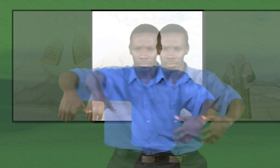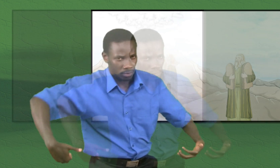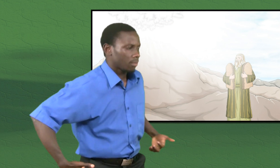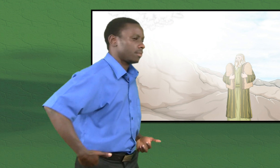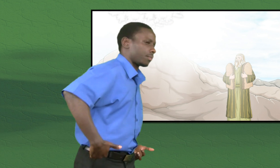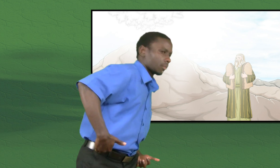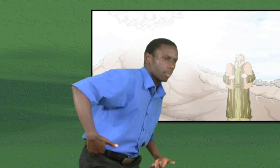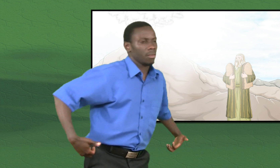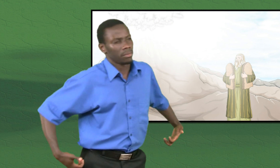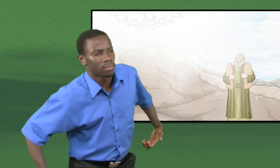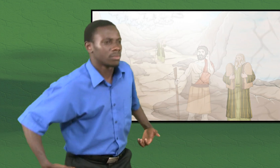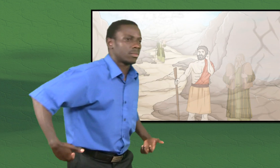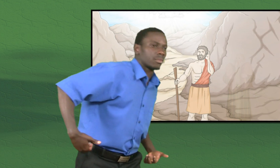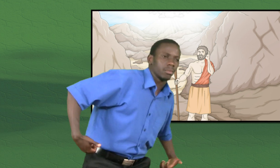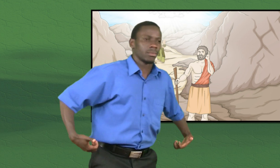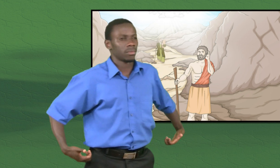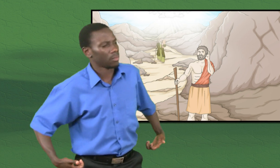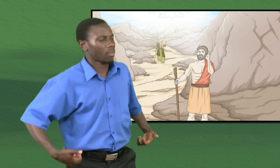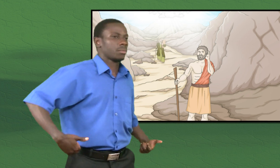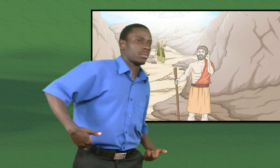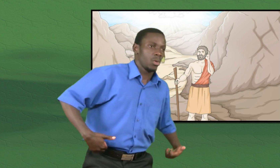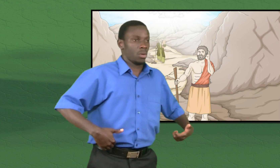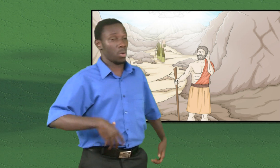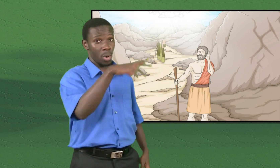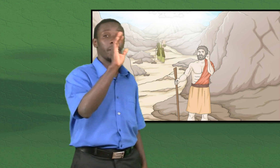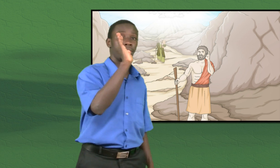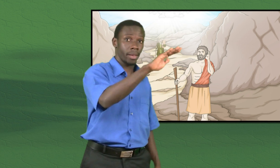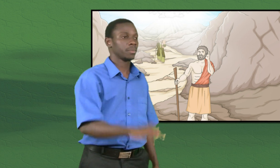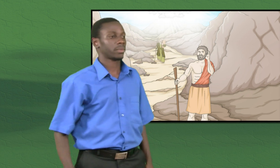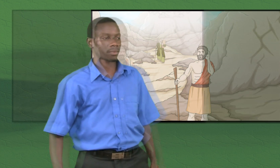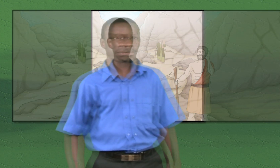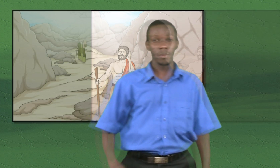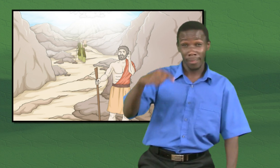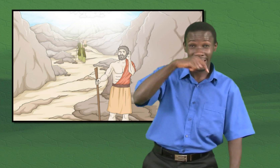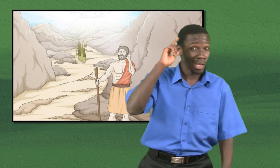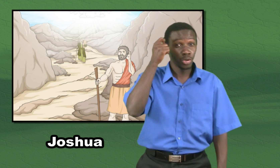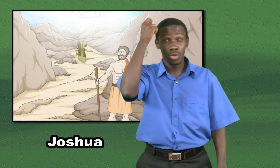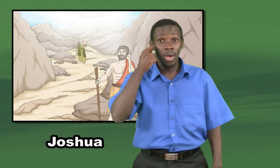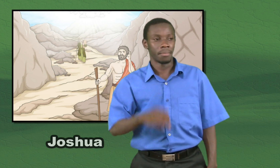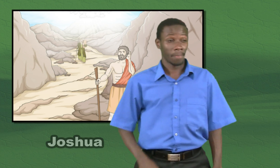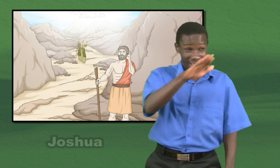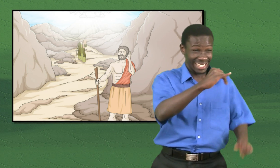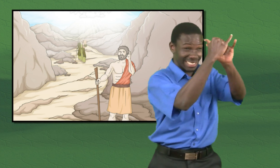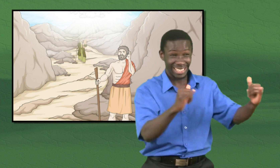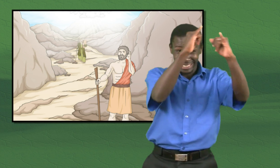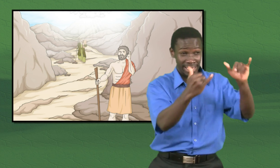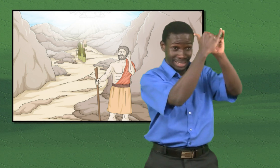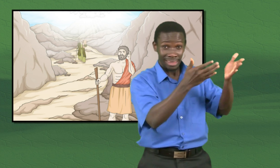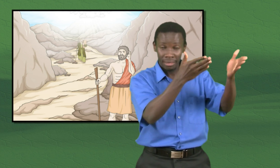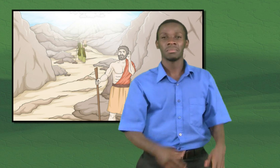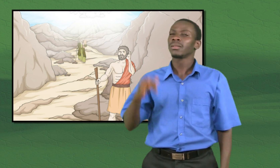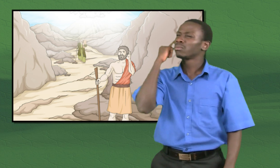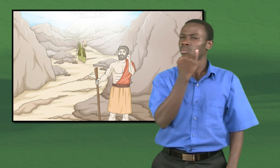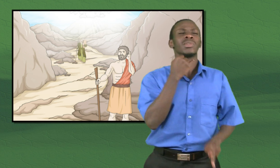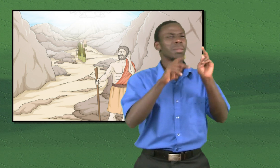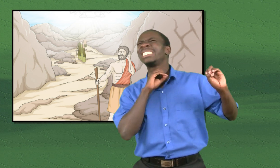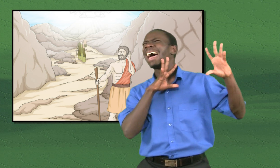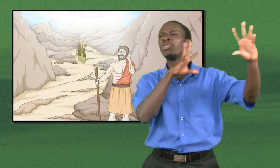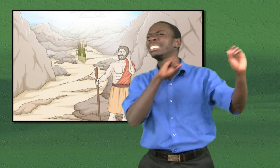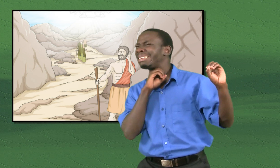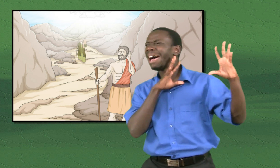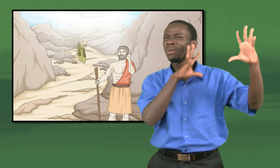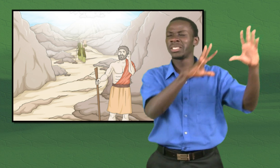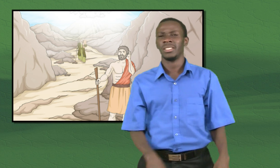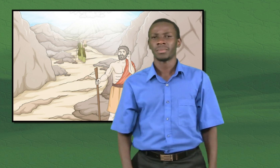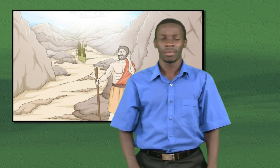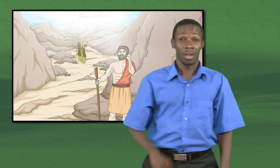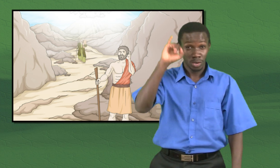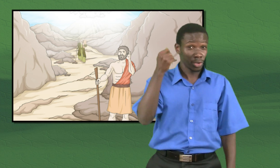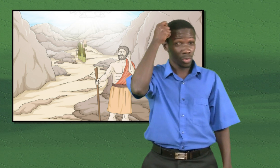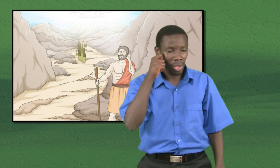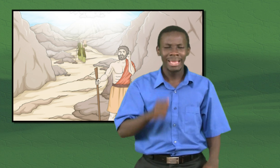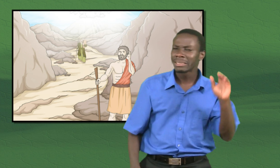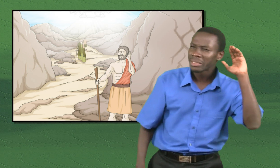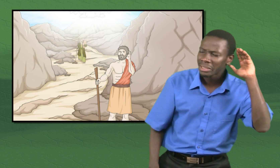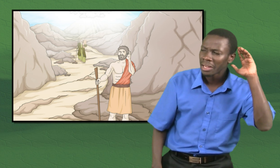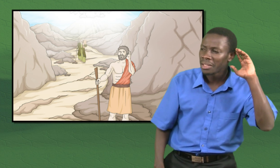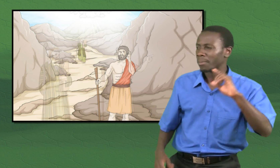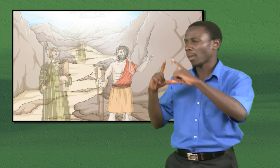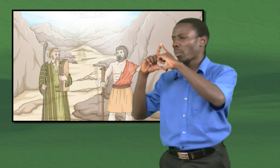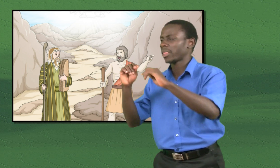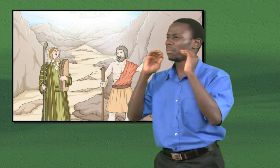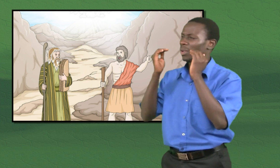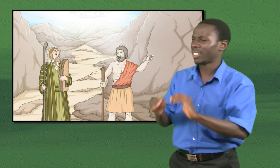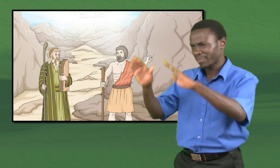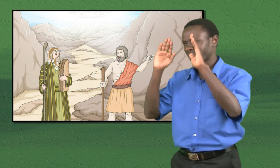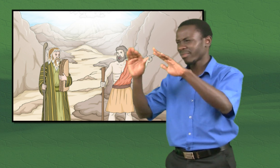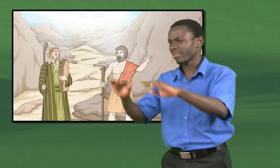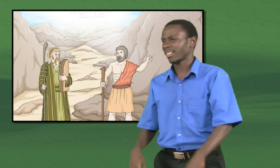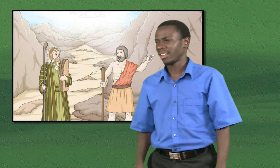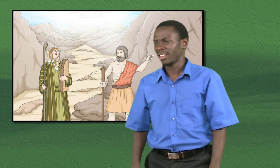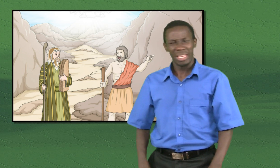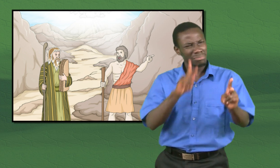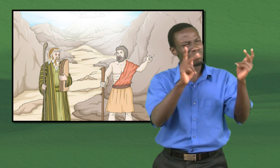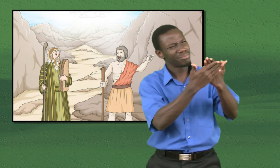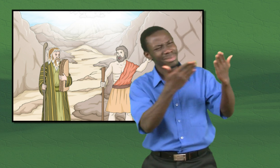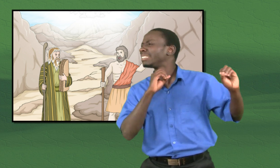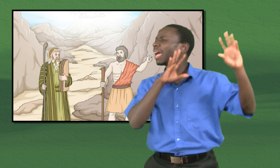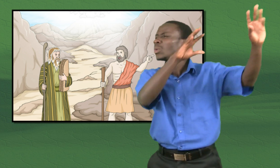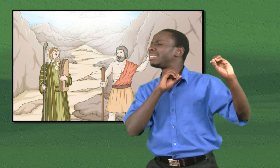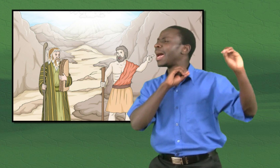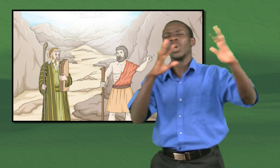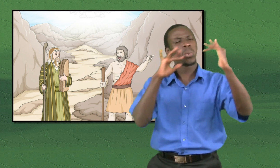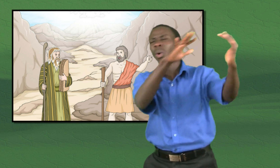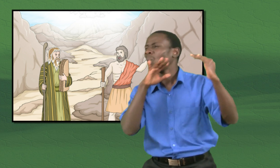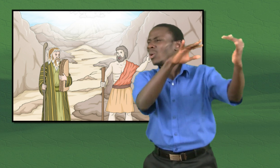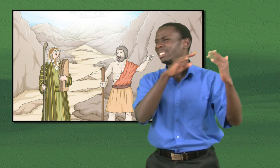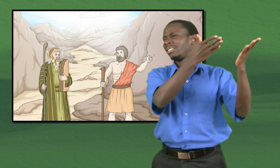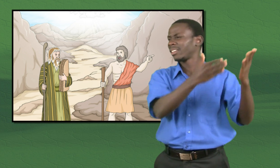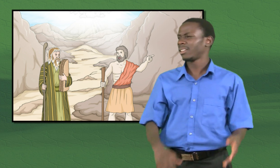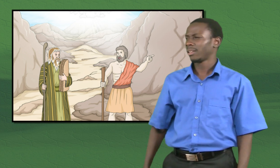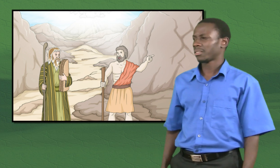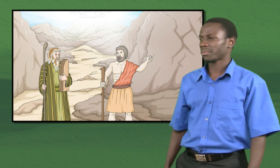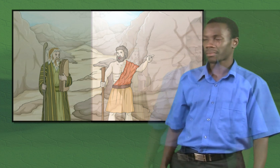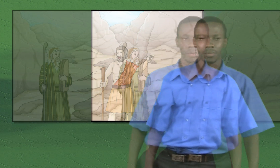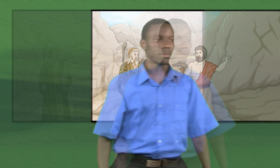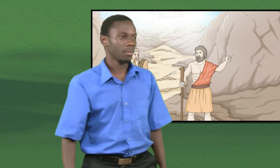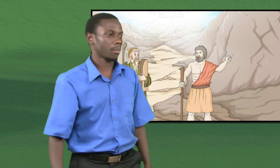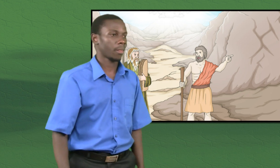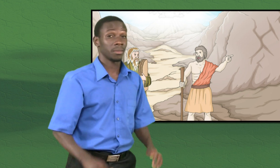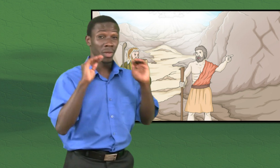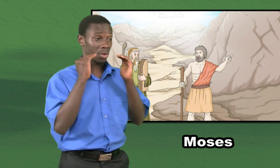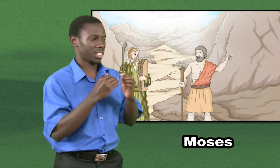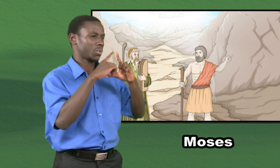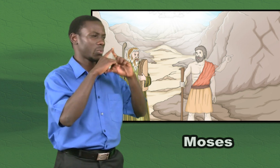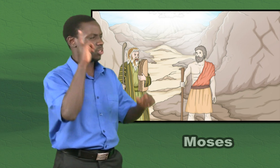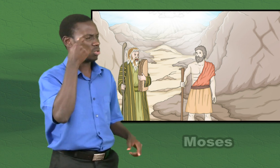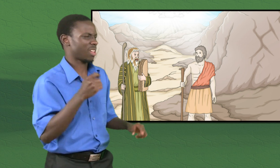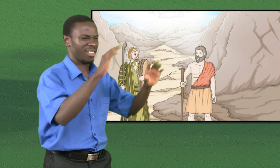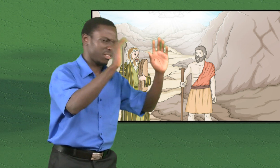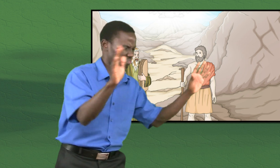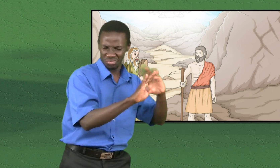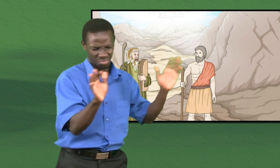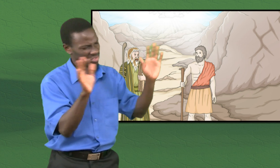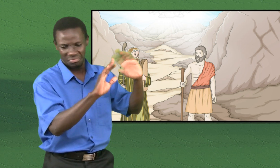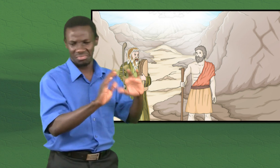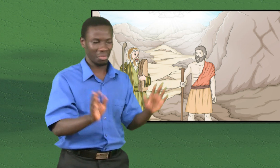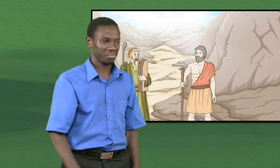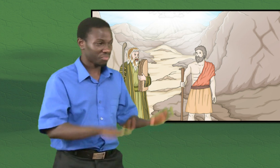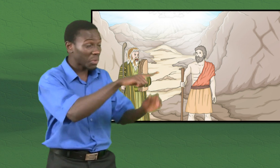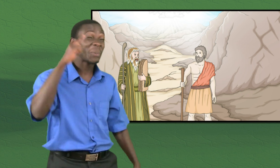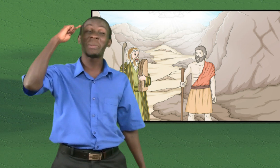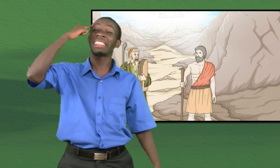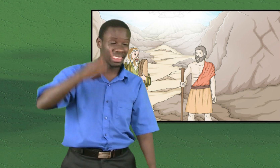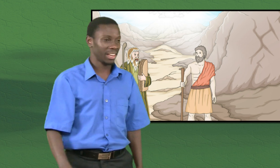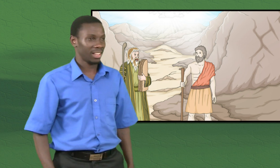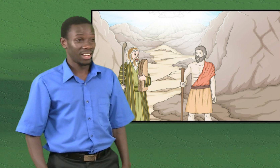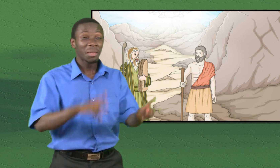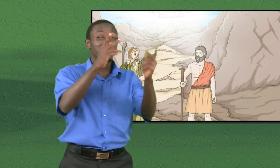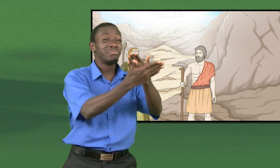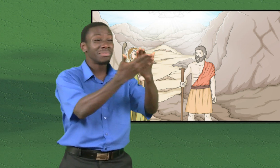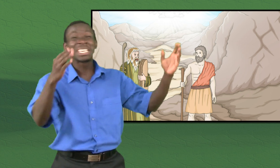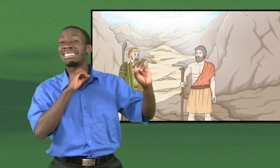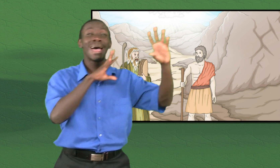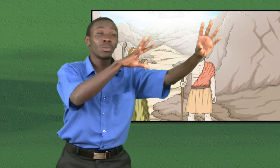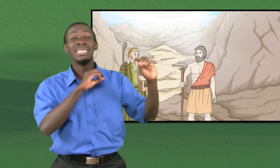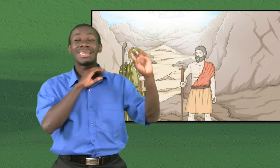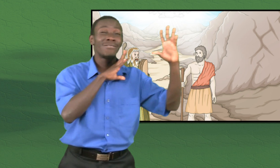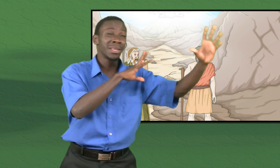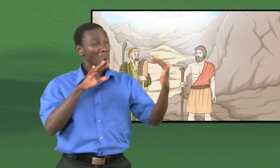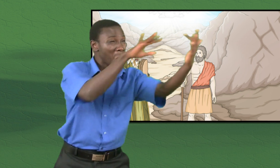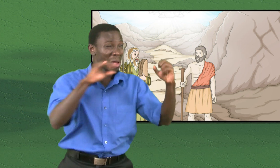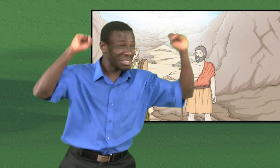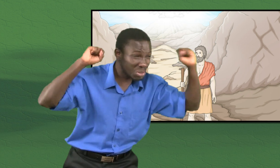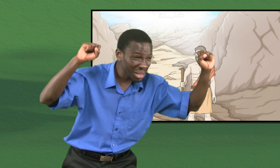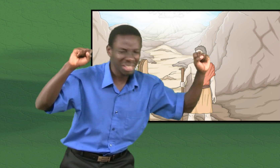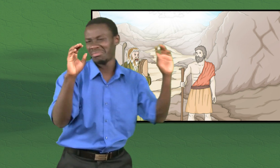When Joshua heard the sound of the people shouting, he said to Moses, “The sound of war is in the camp.”